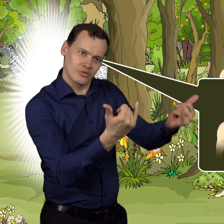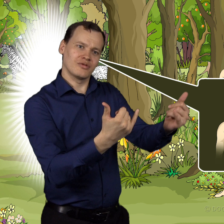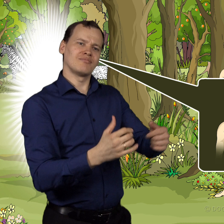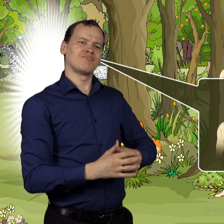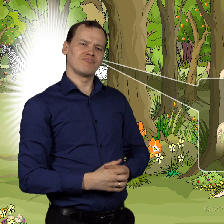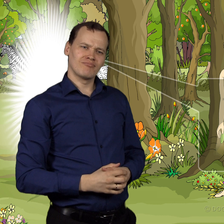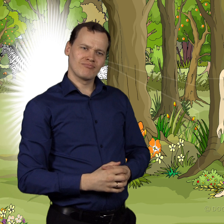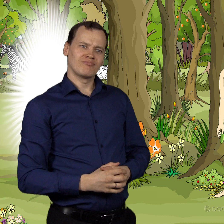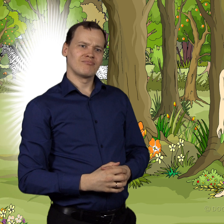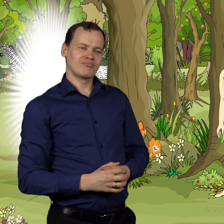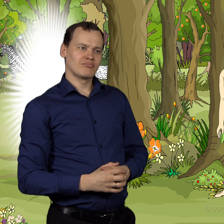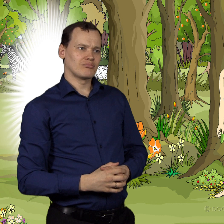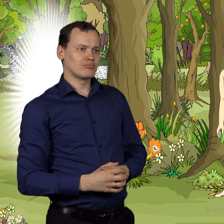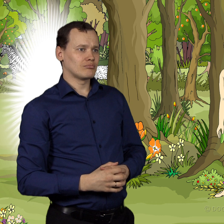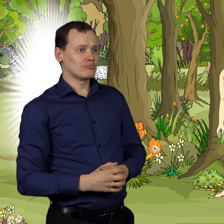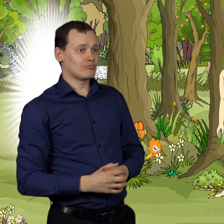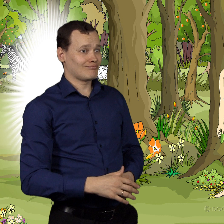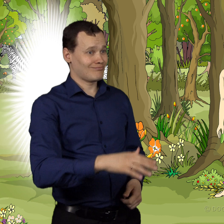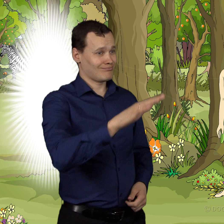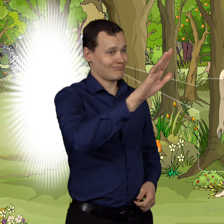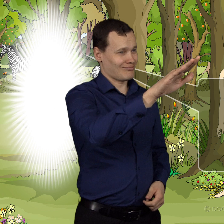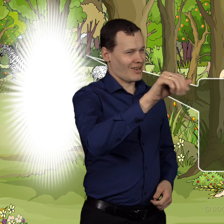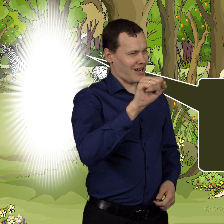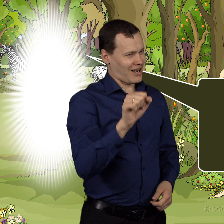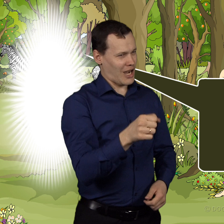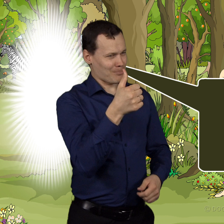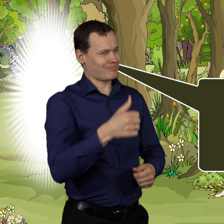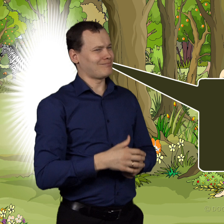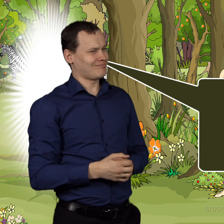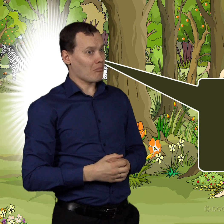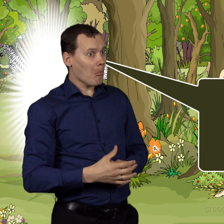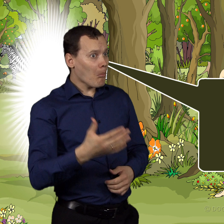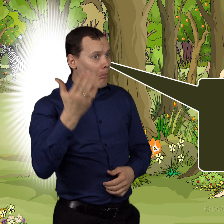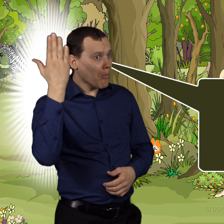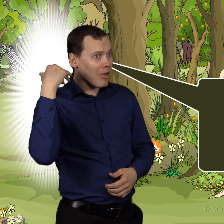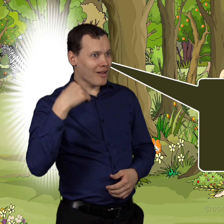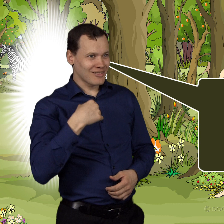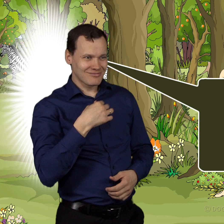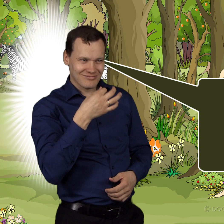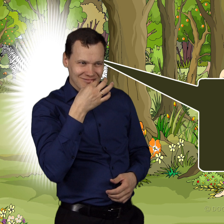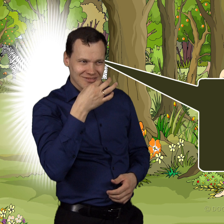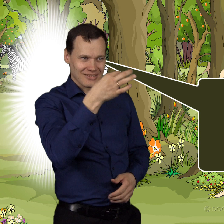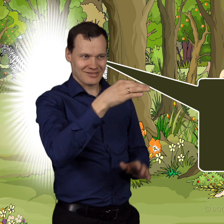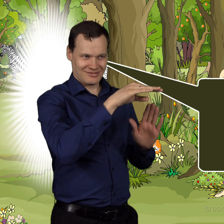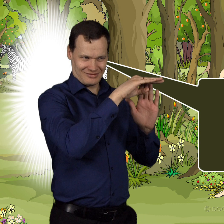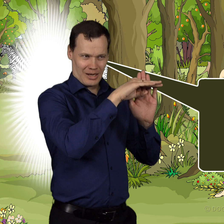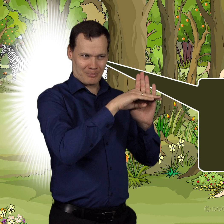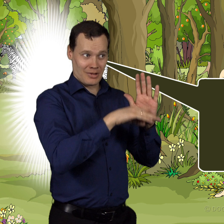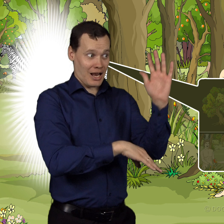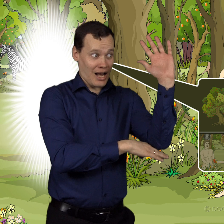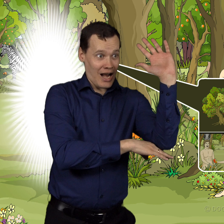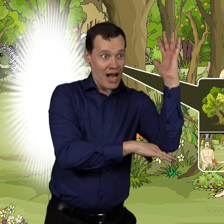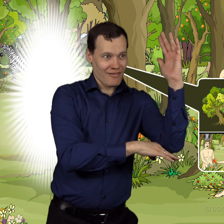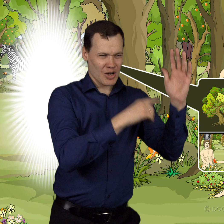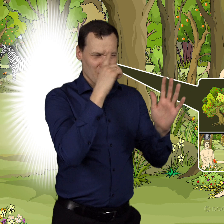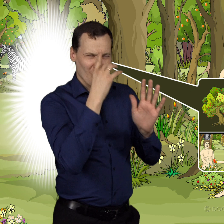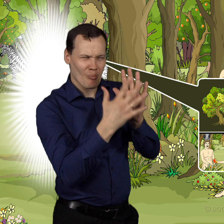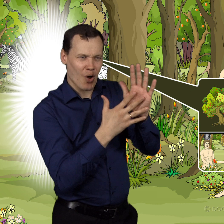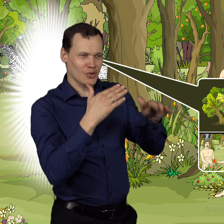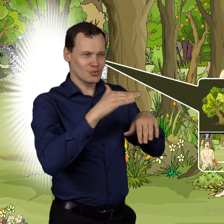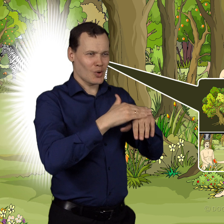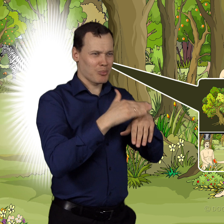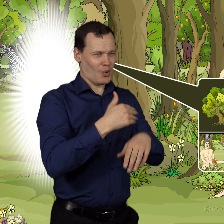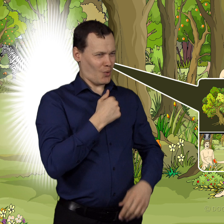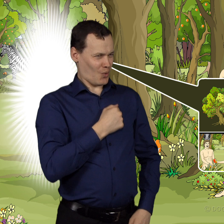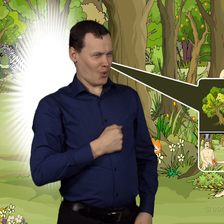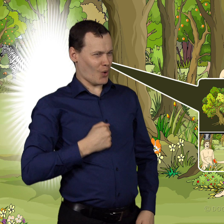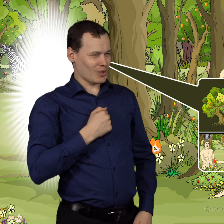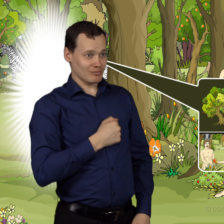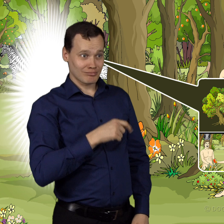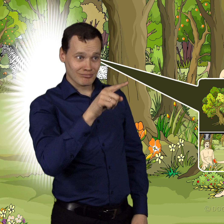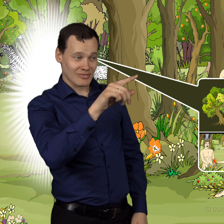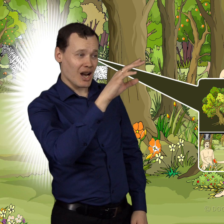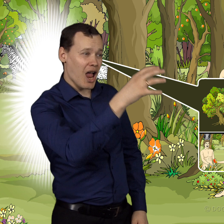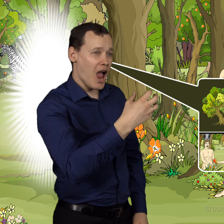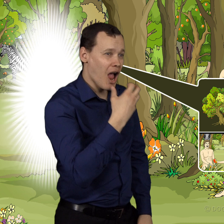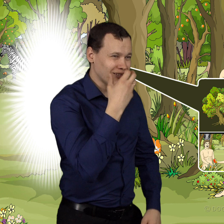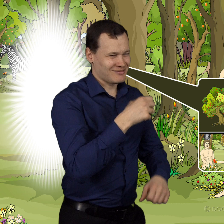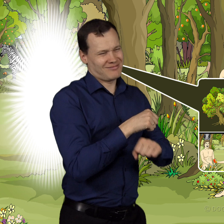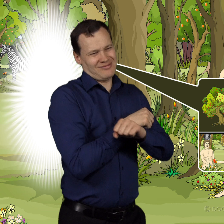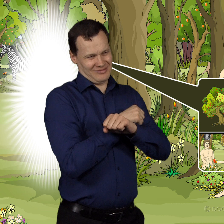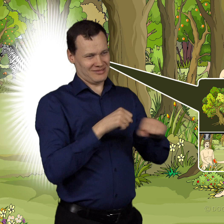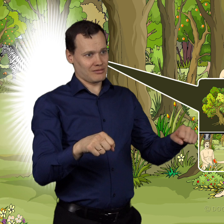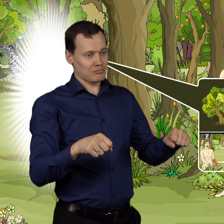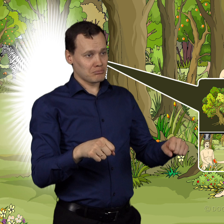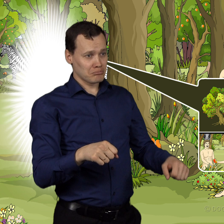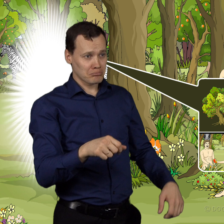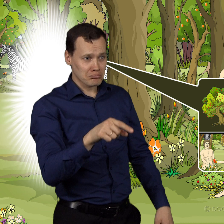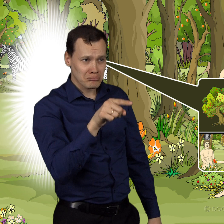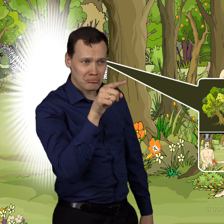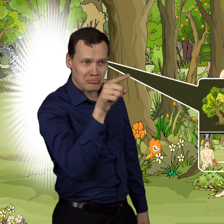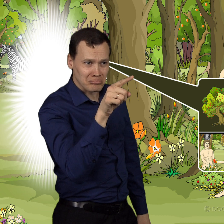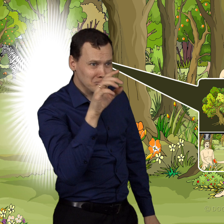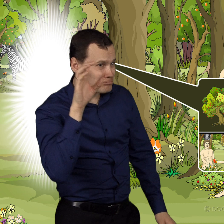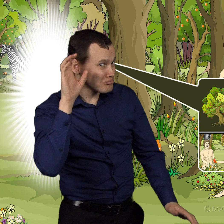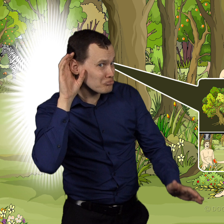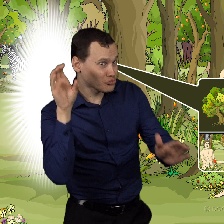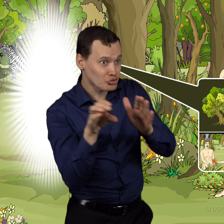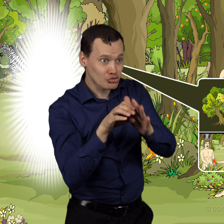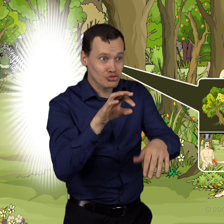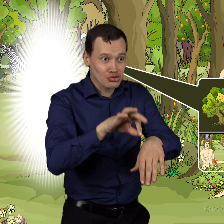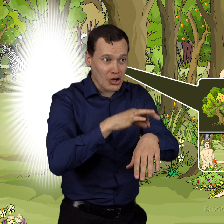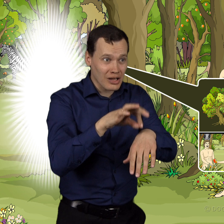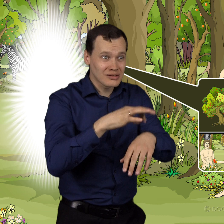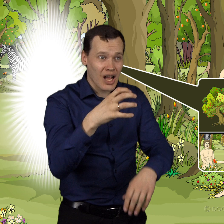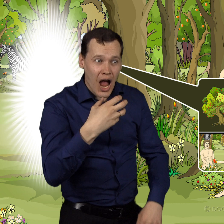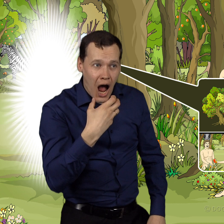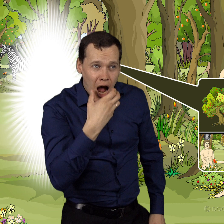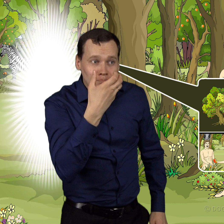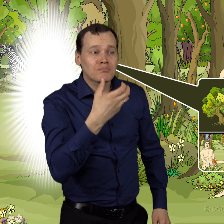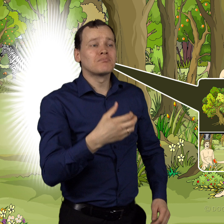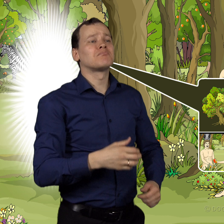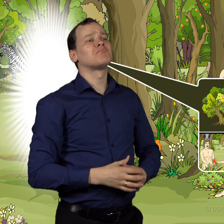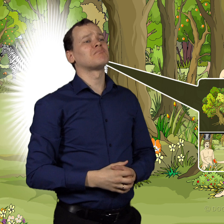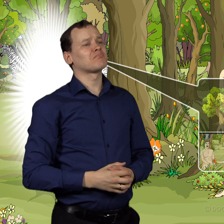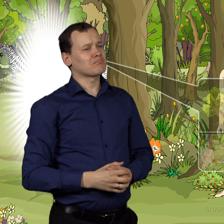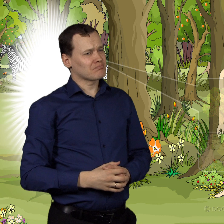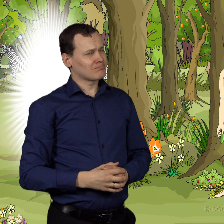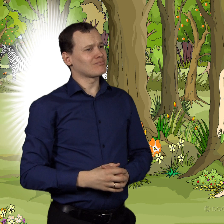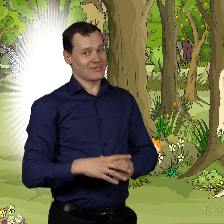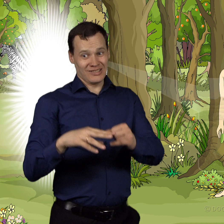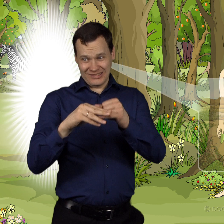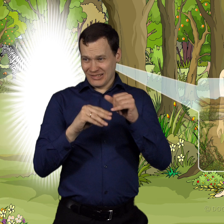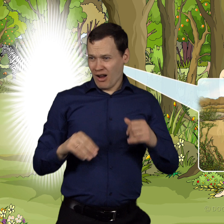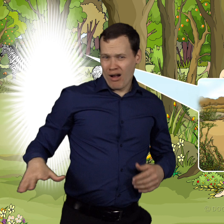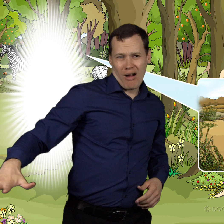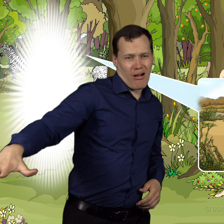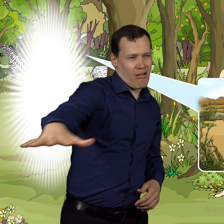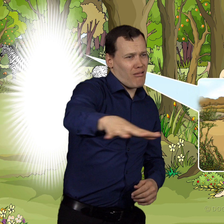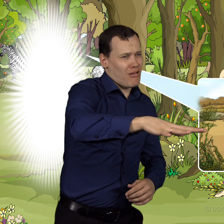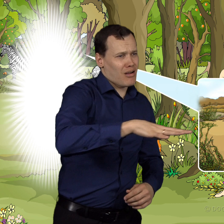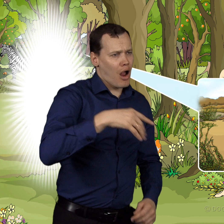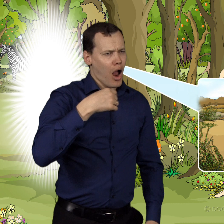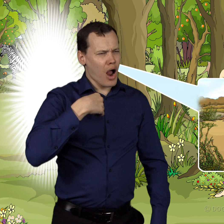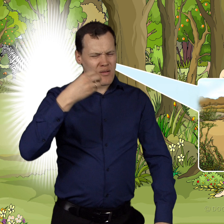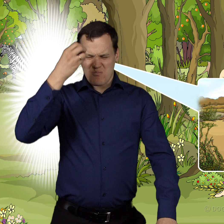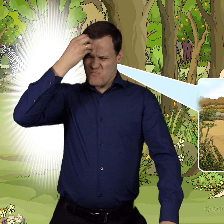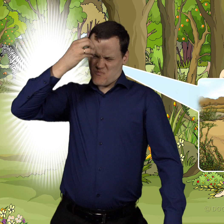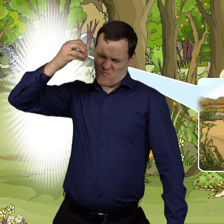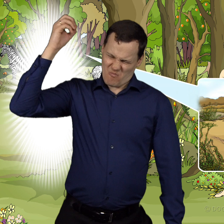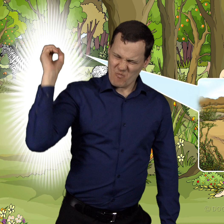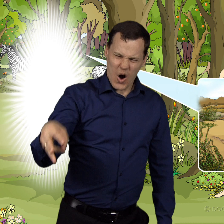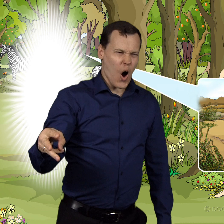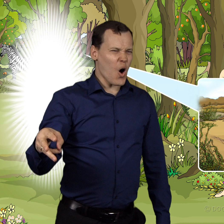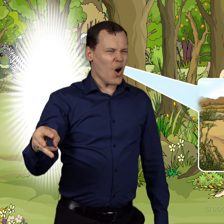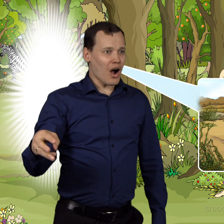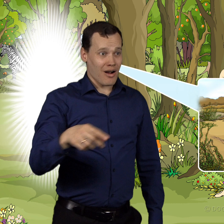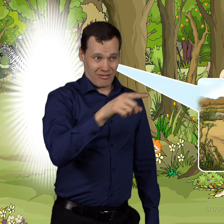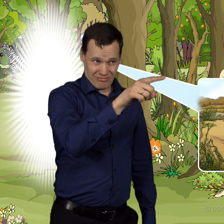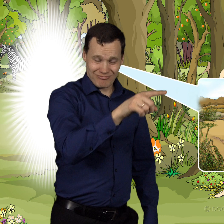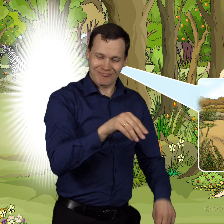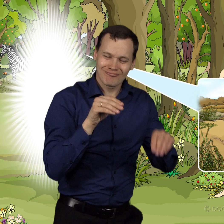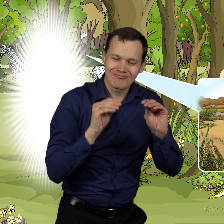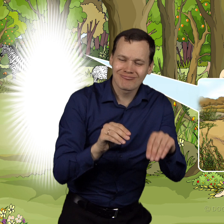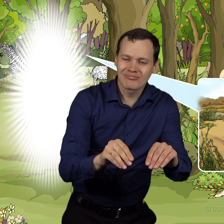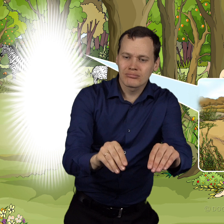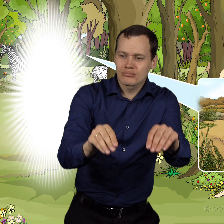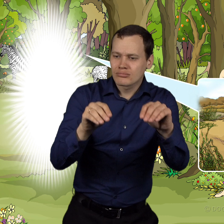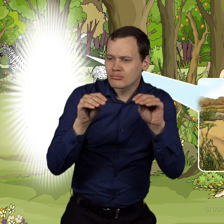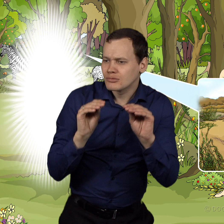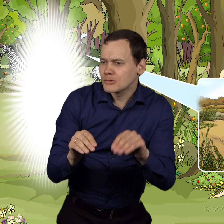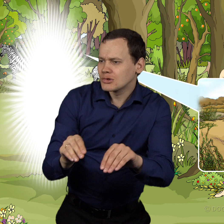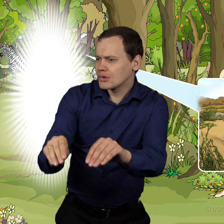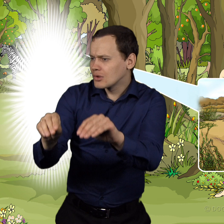And to Adam He said: “Because you have listened to the voice of your wife and have eaten from the tree of which I commanded you not to eat, cursed is the ground because of you;